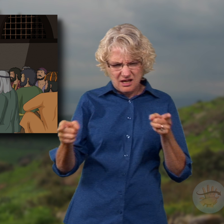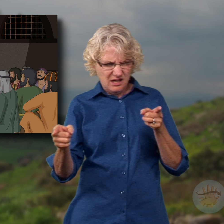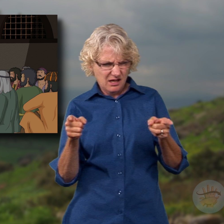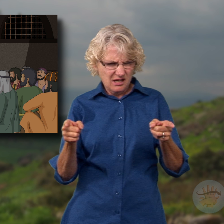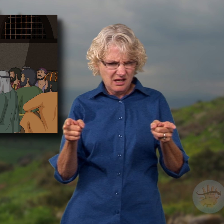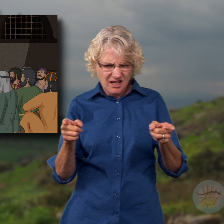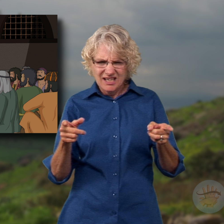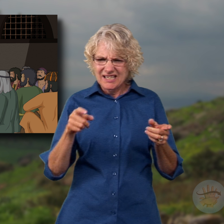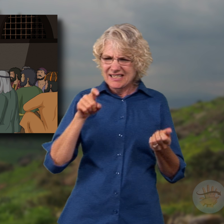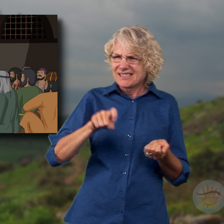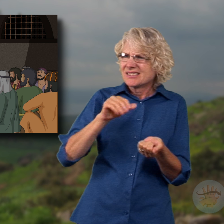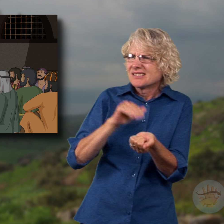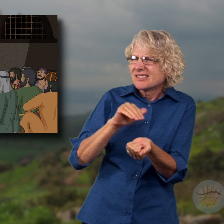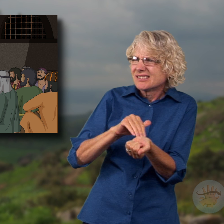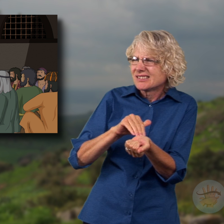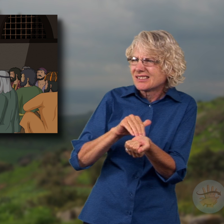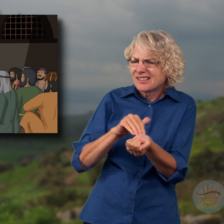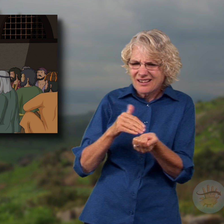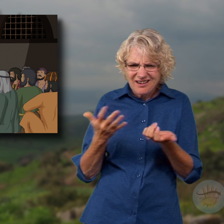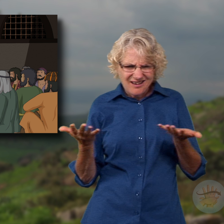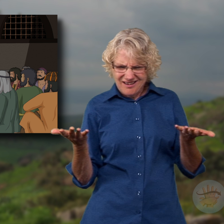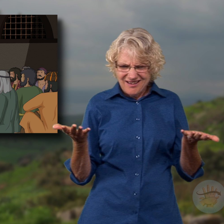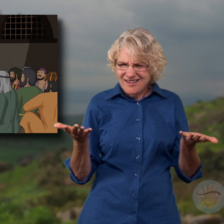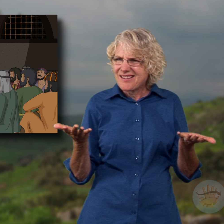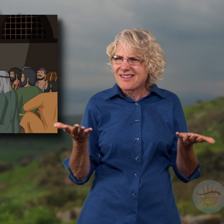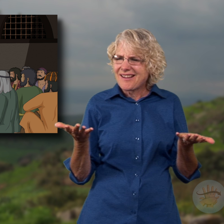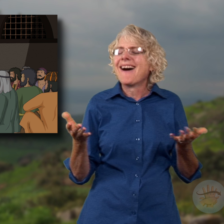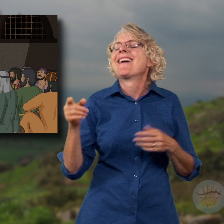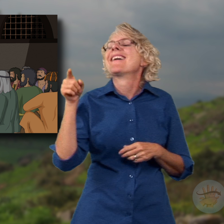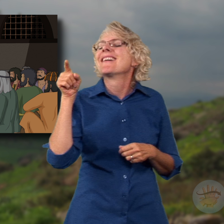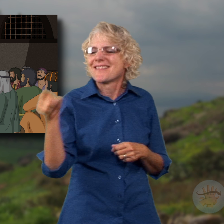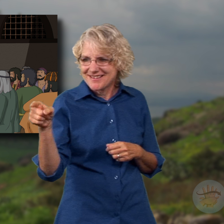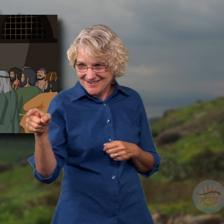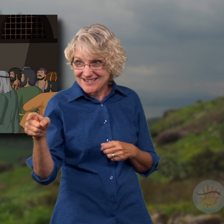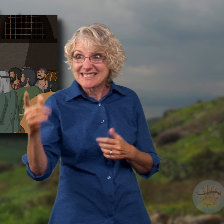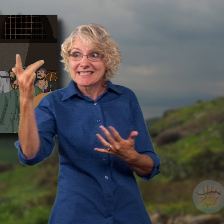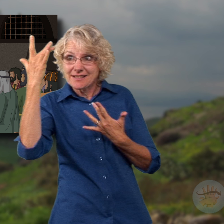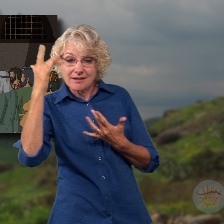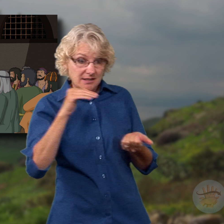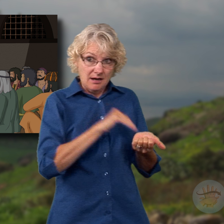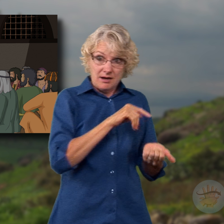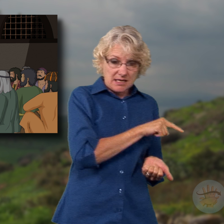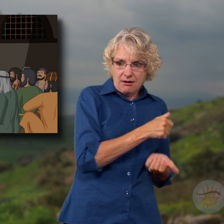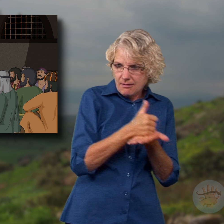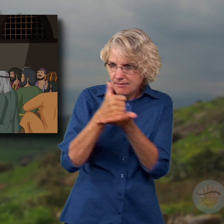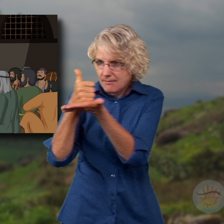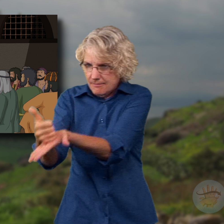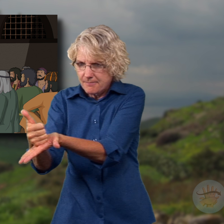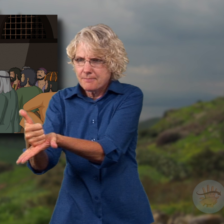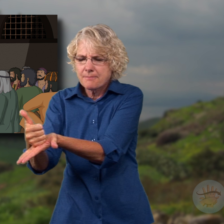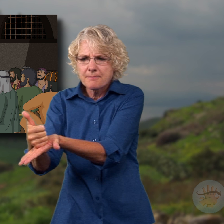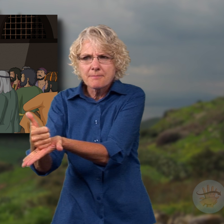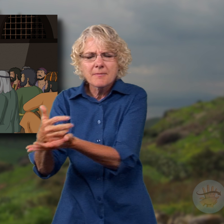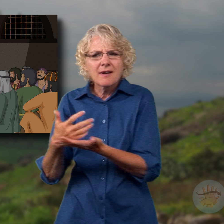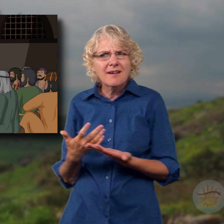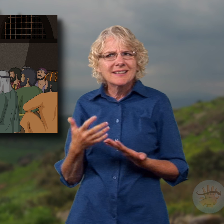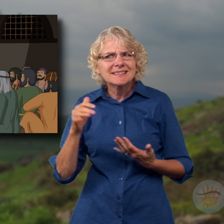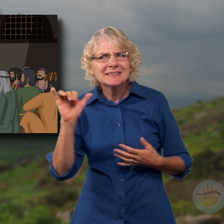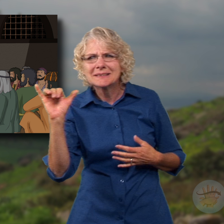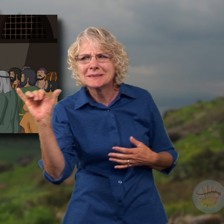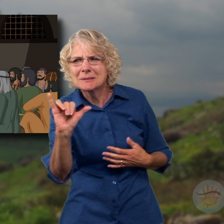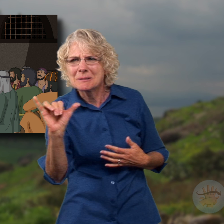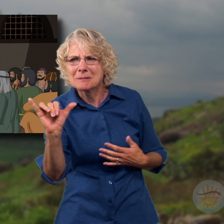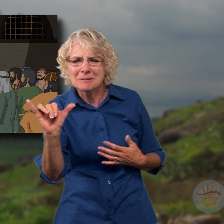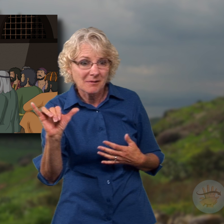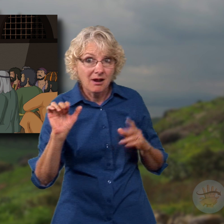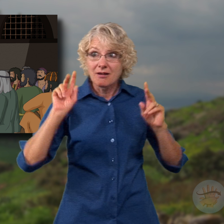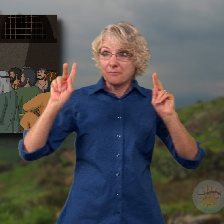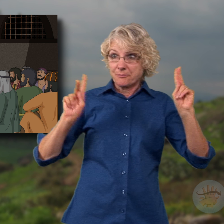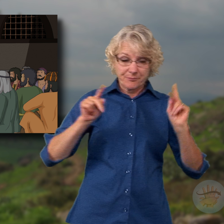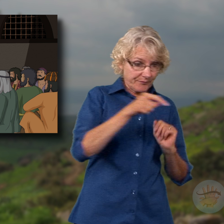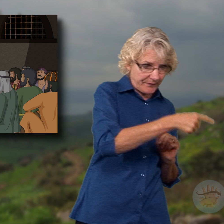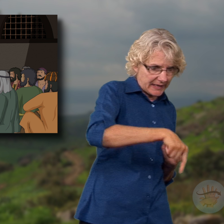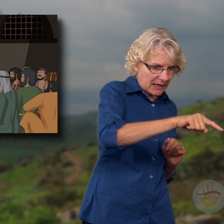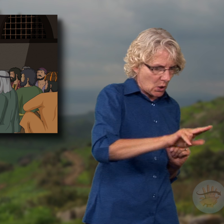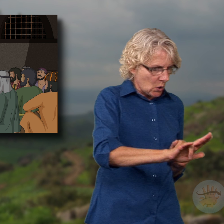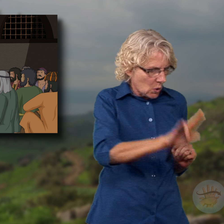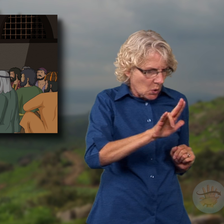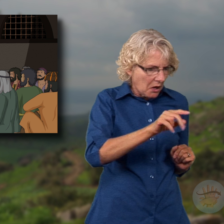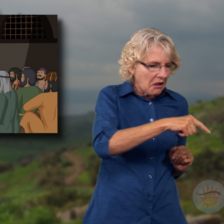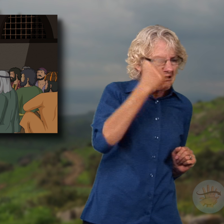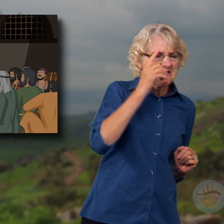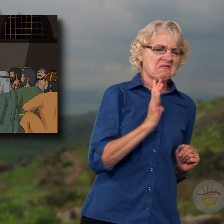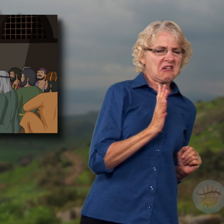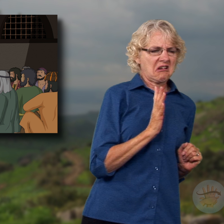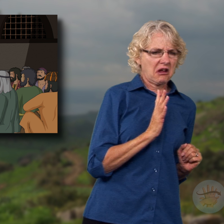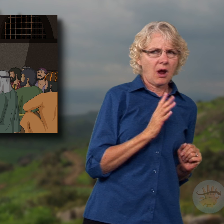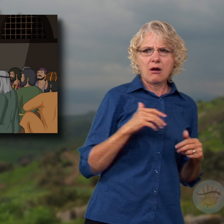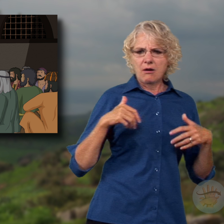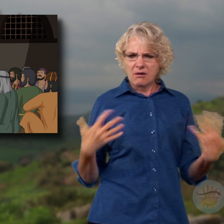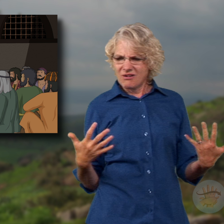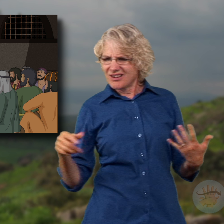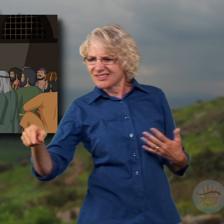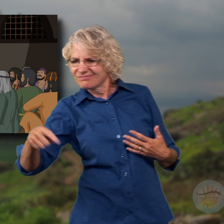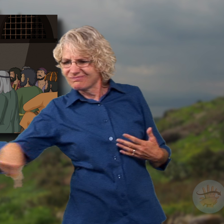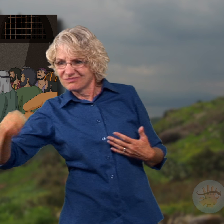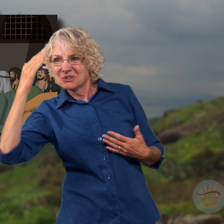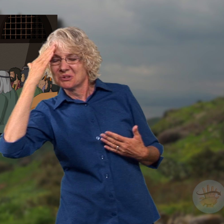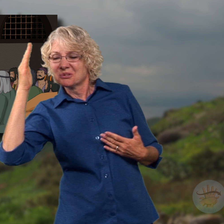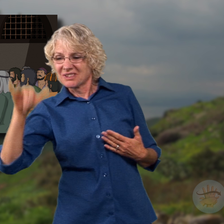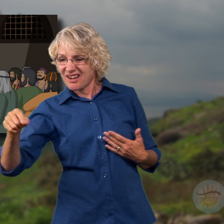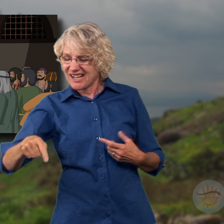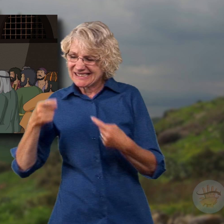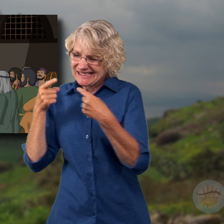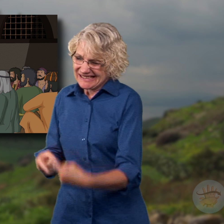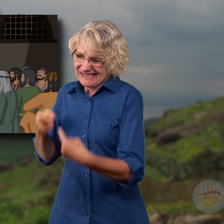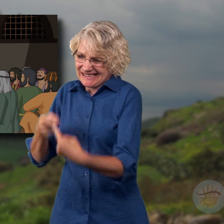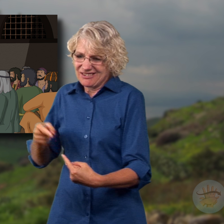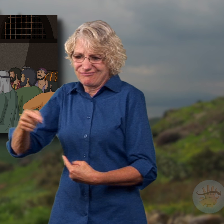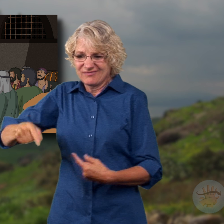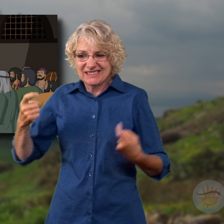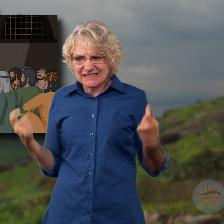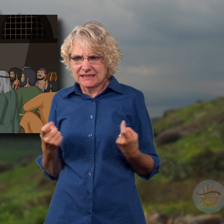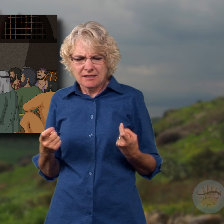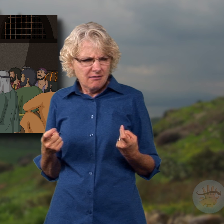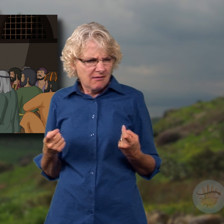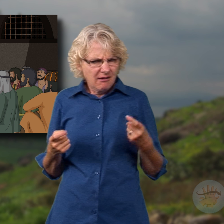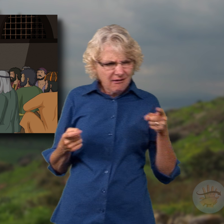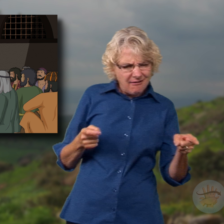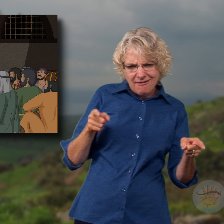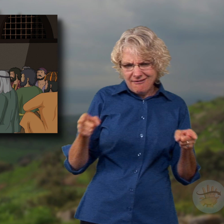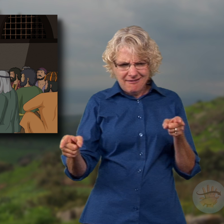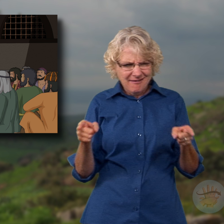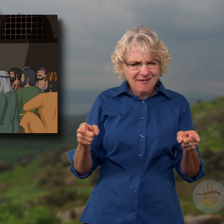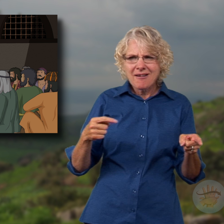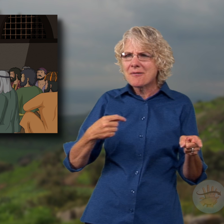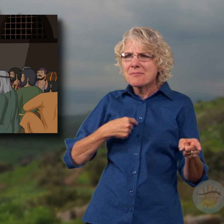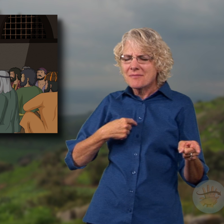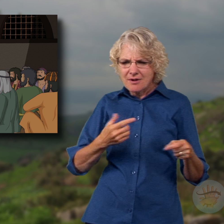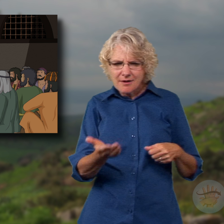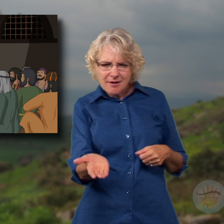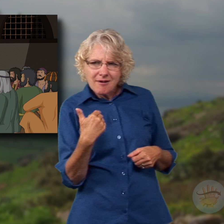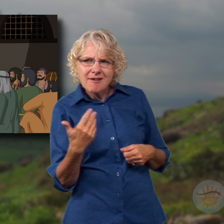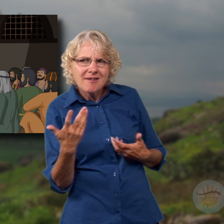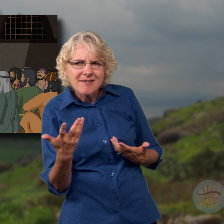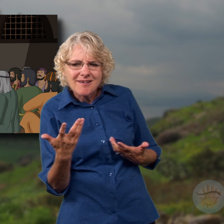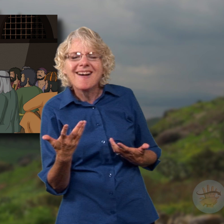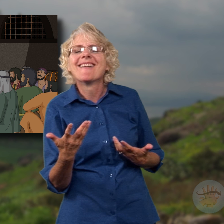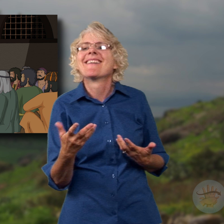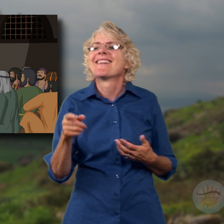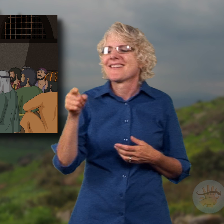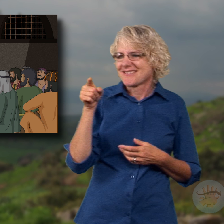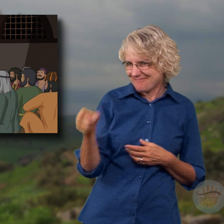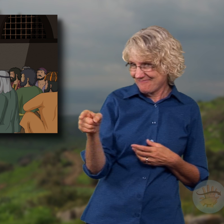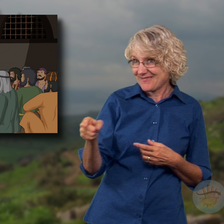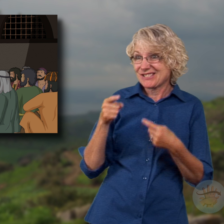On hearing this, Jesus told them, “It is not the healthy who need a doctor, but the sick.